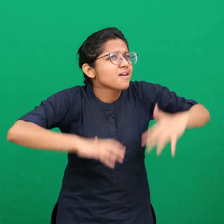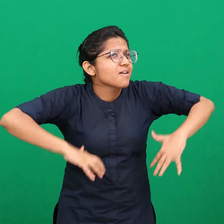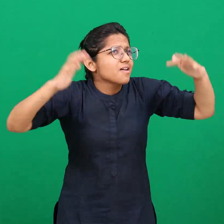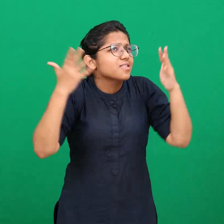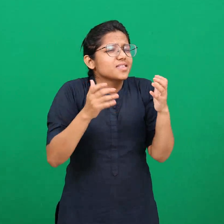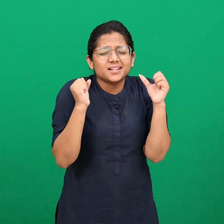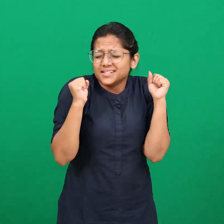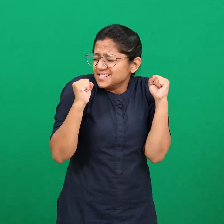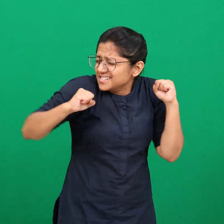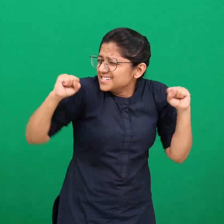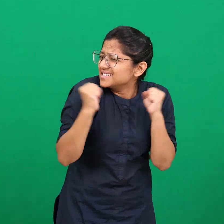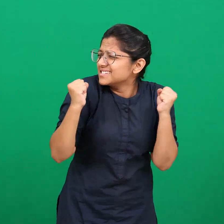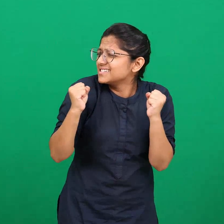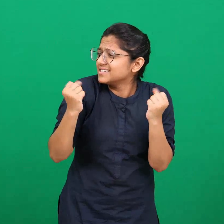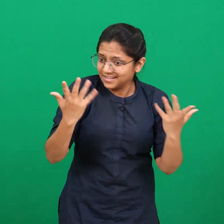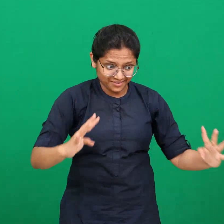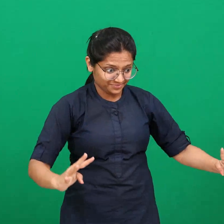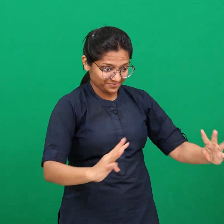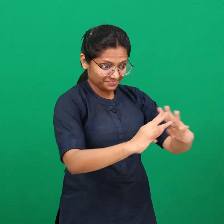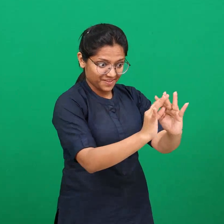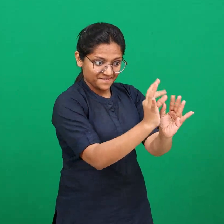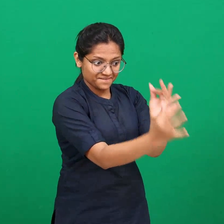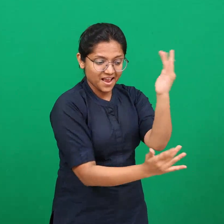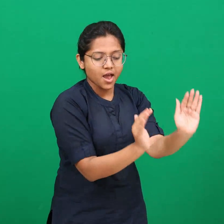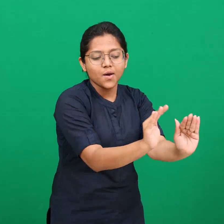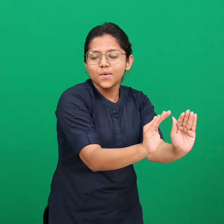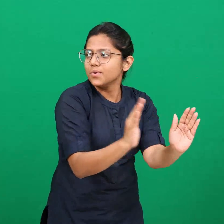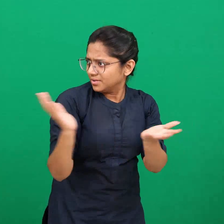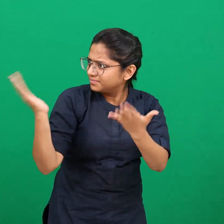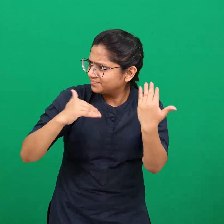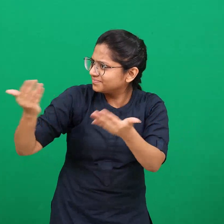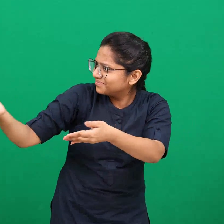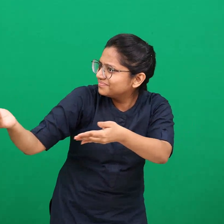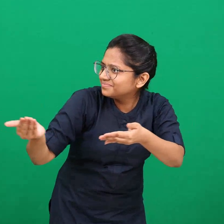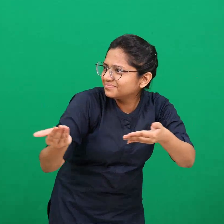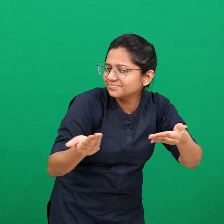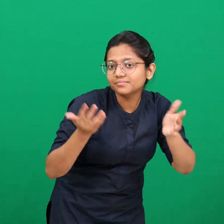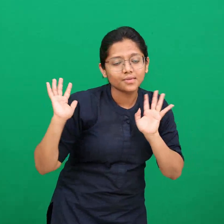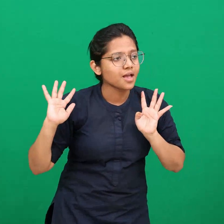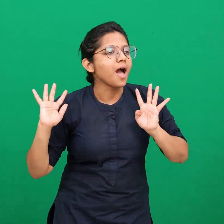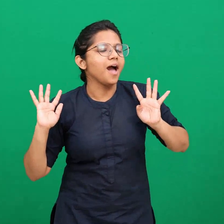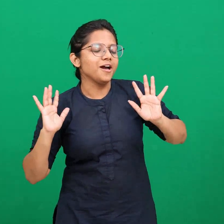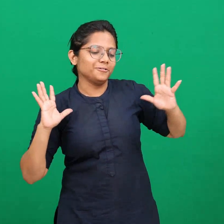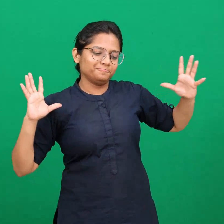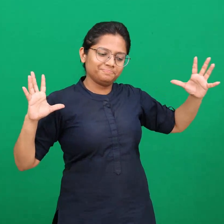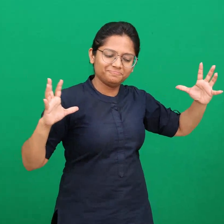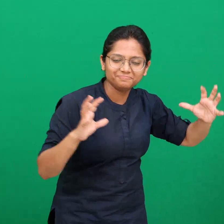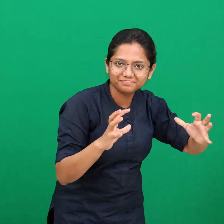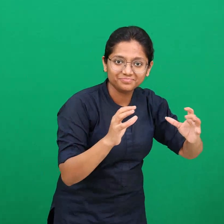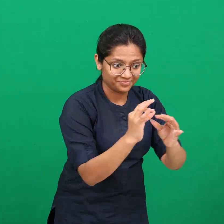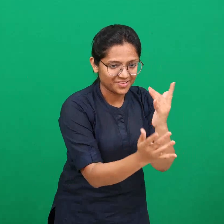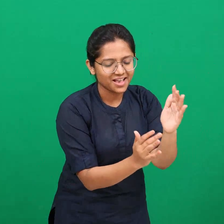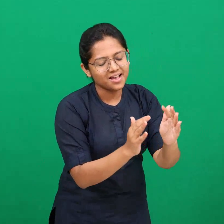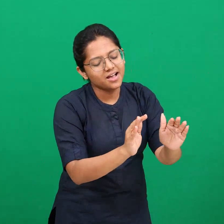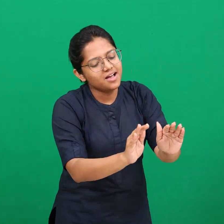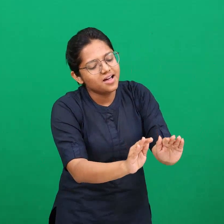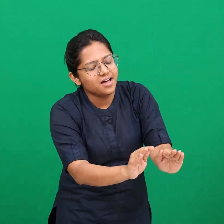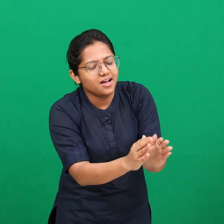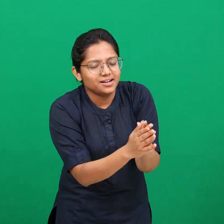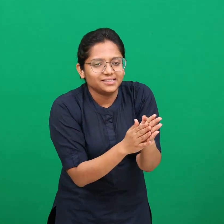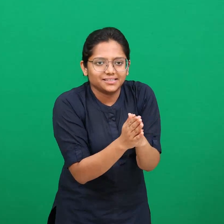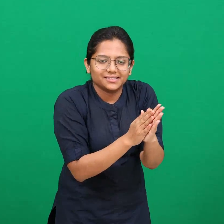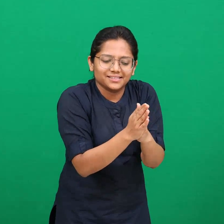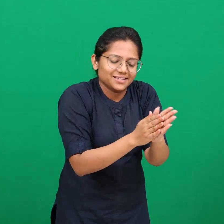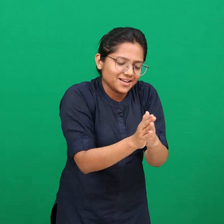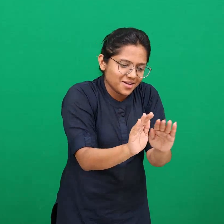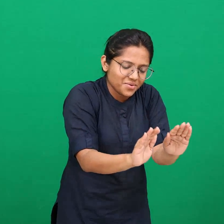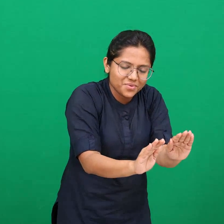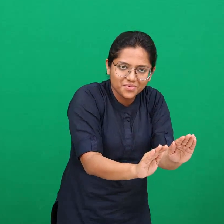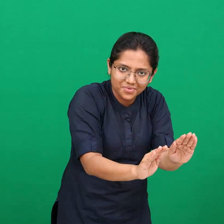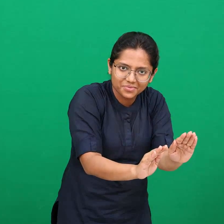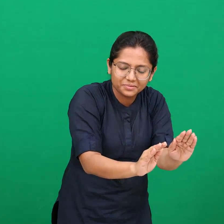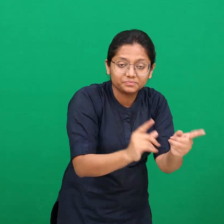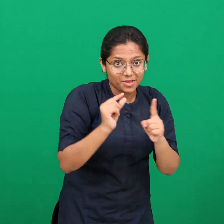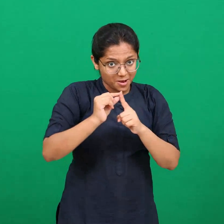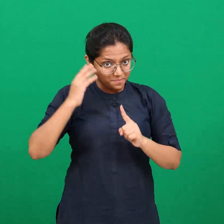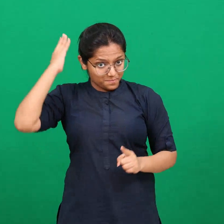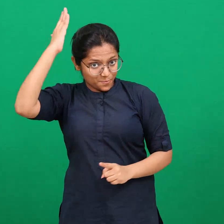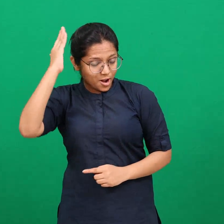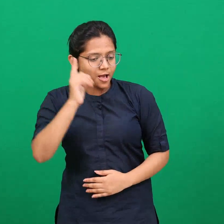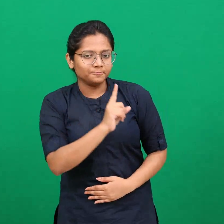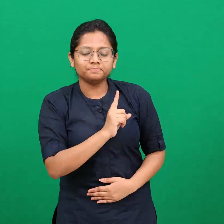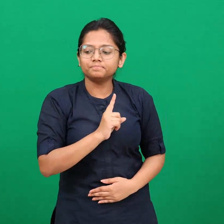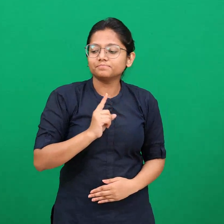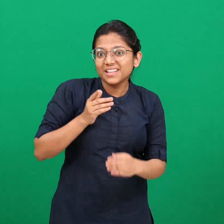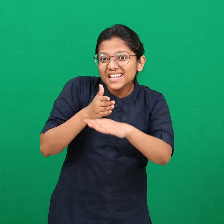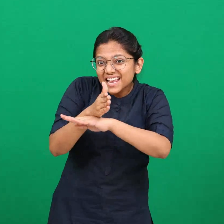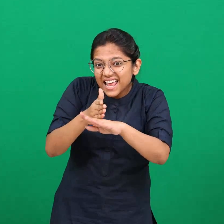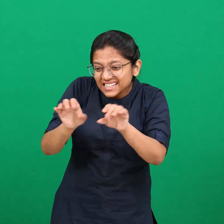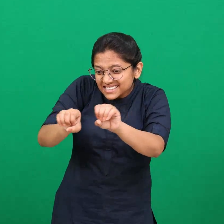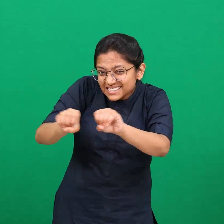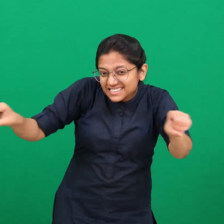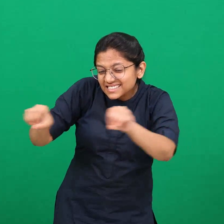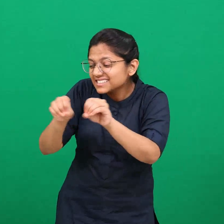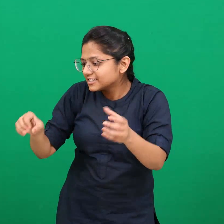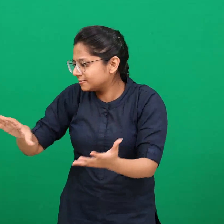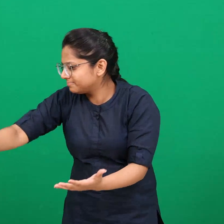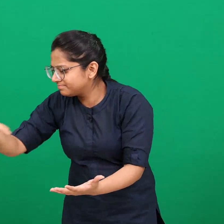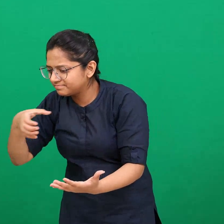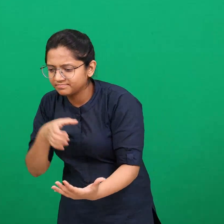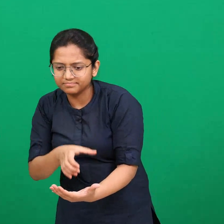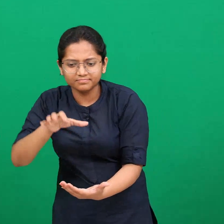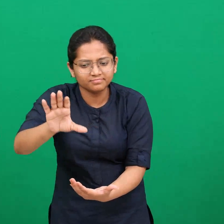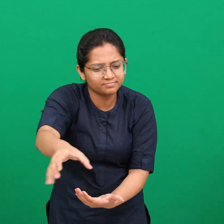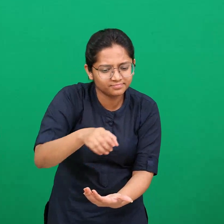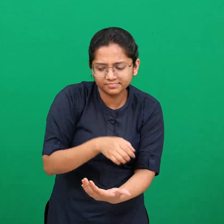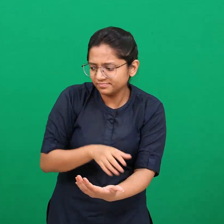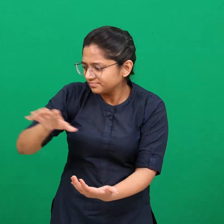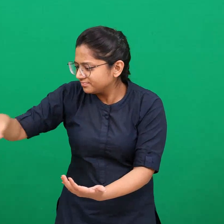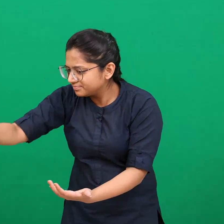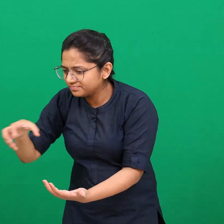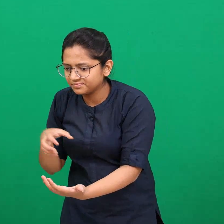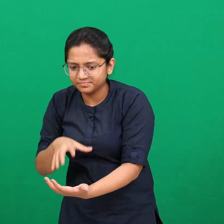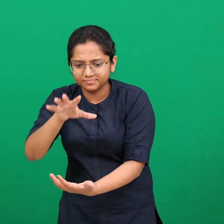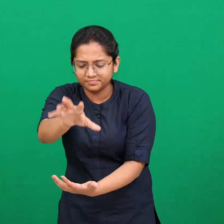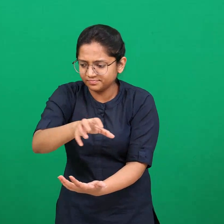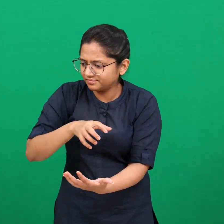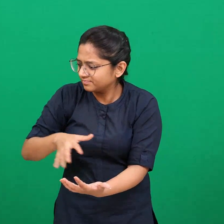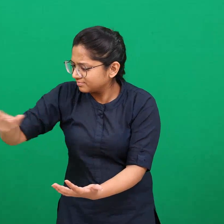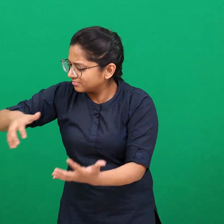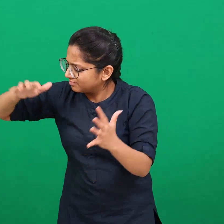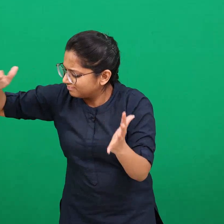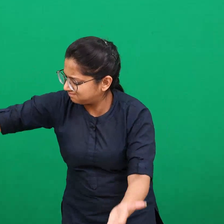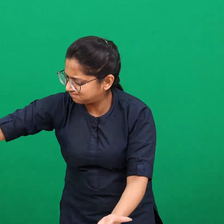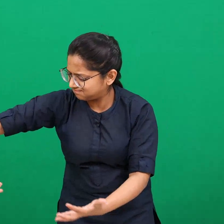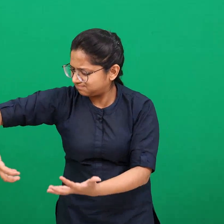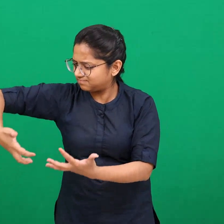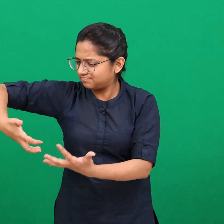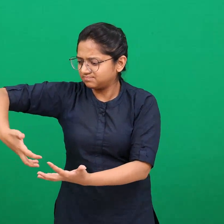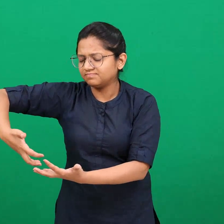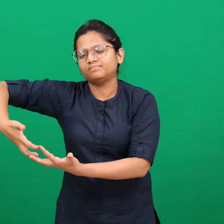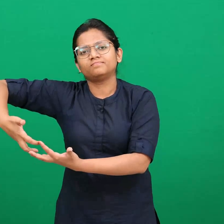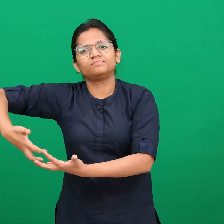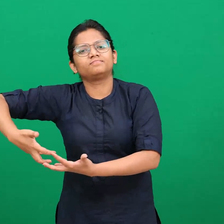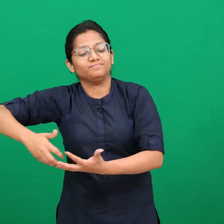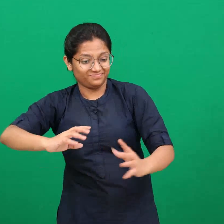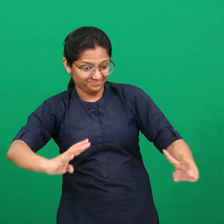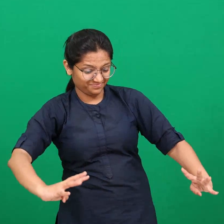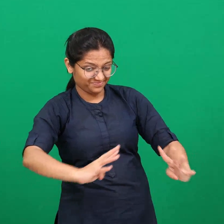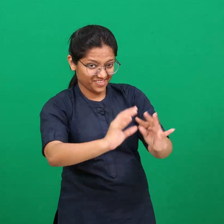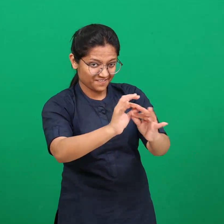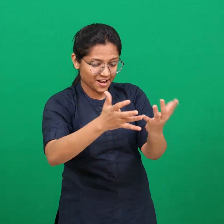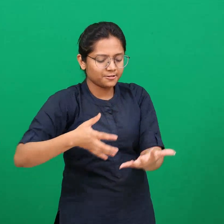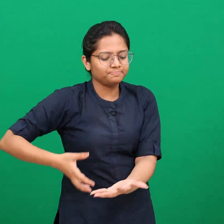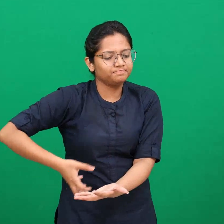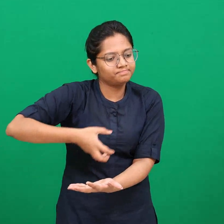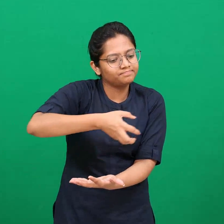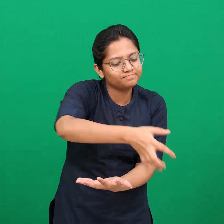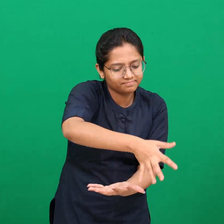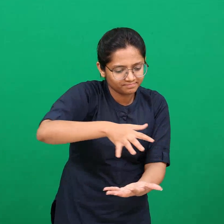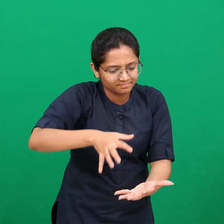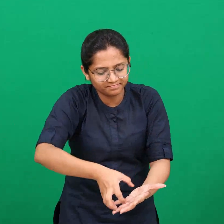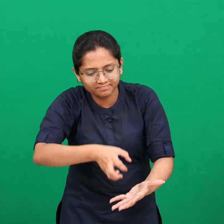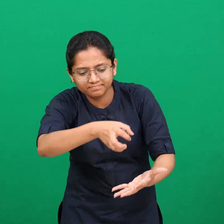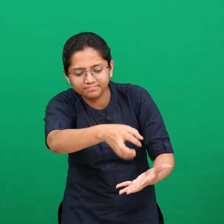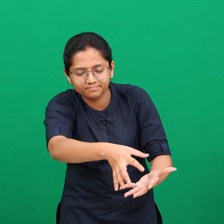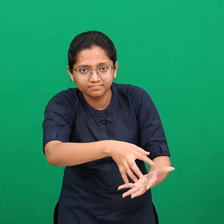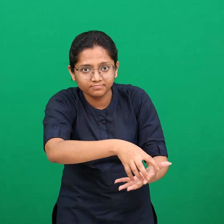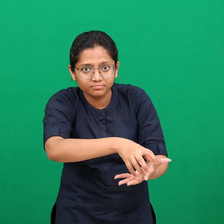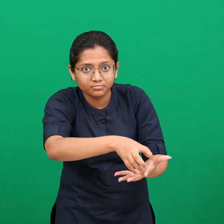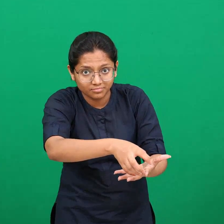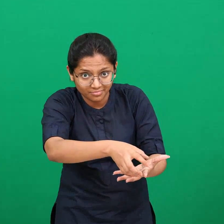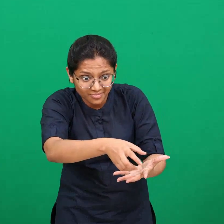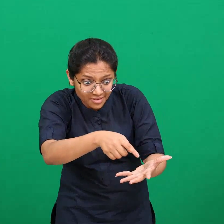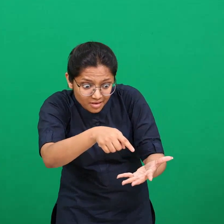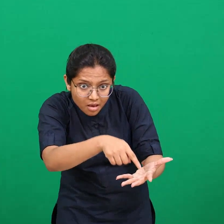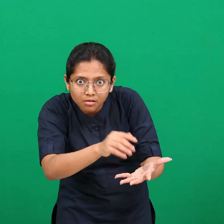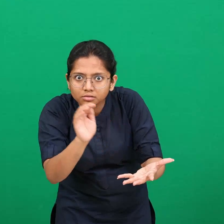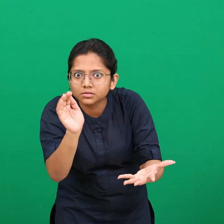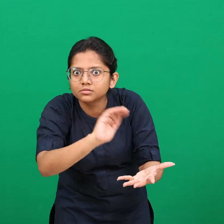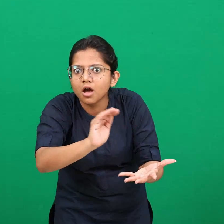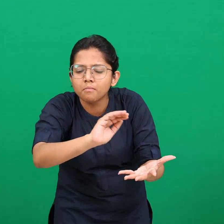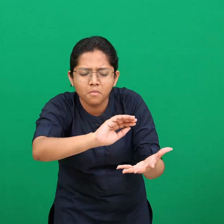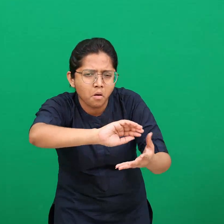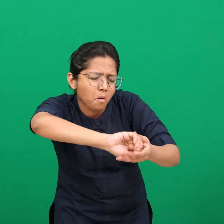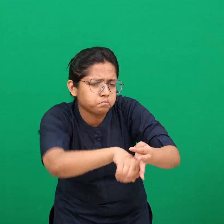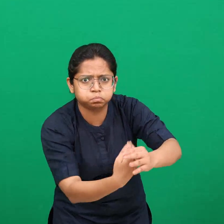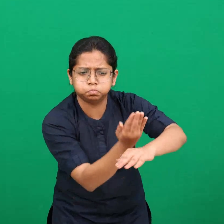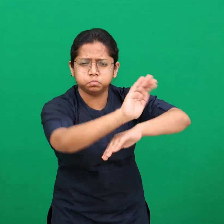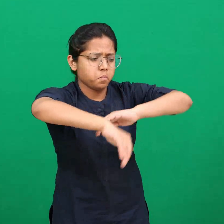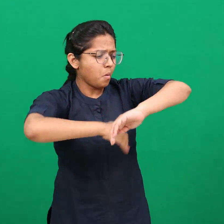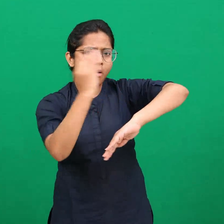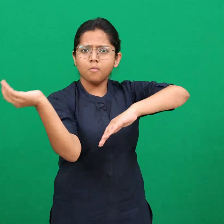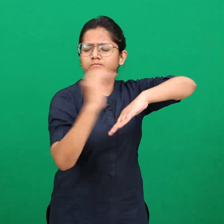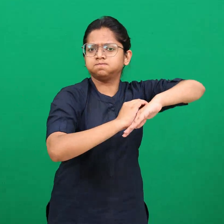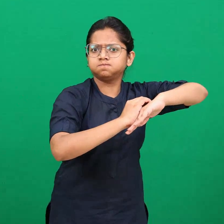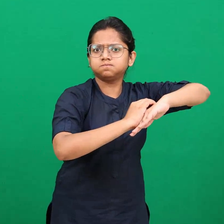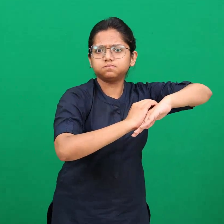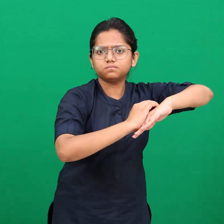Paul gathered a bundle of sticks, and as he laid them on the fire, a viper, driven out by the heat, fastened itself to his hand.